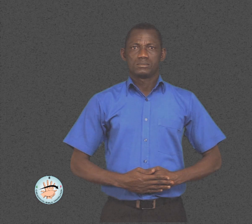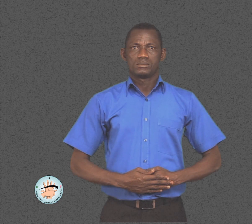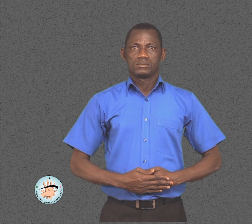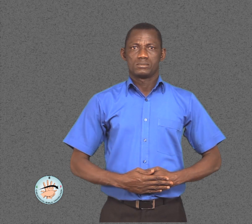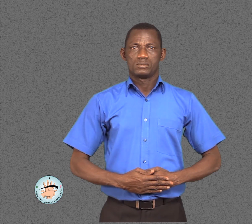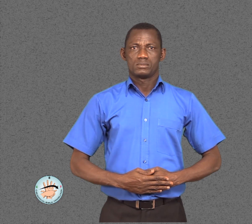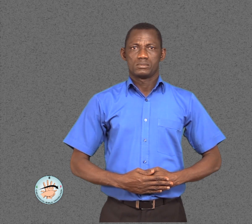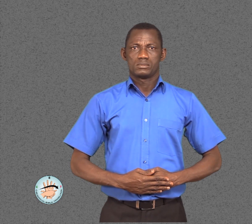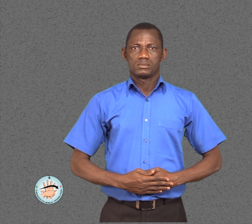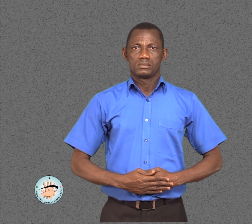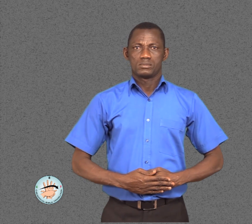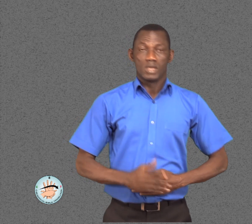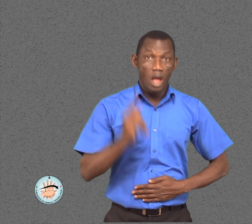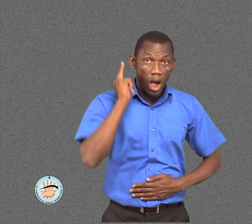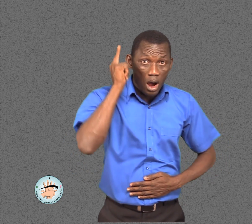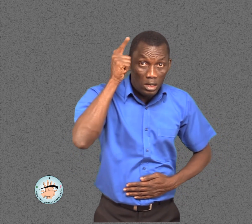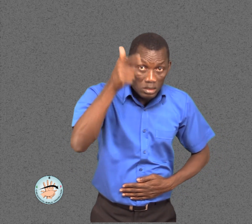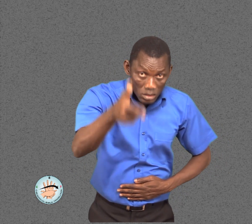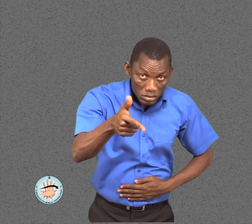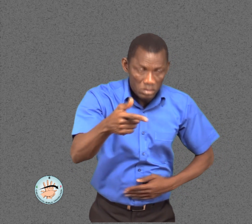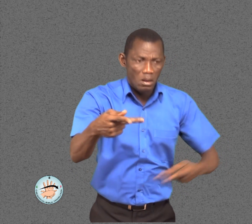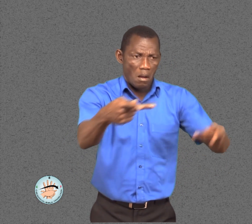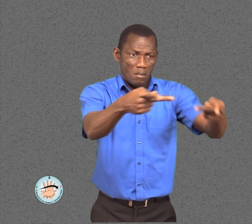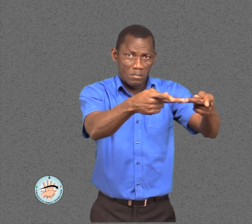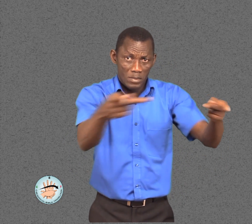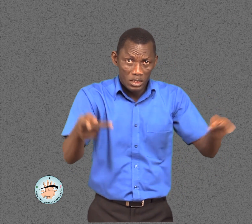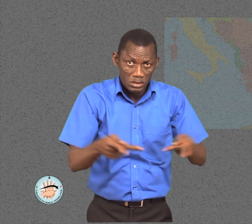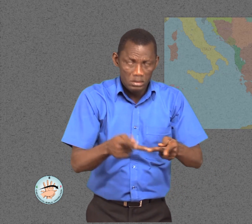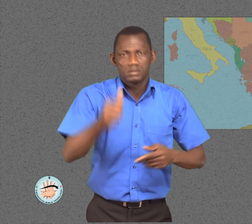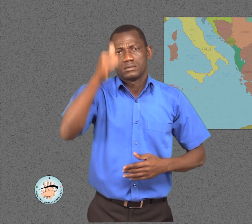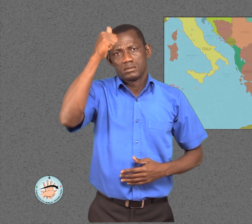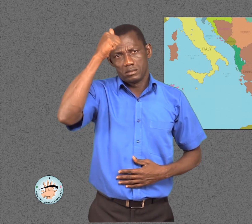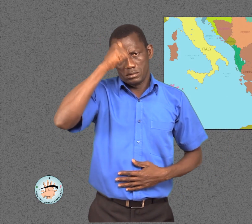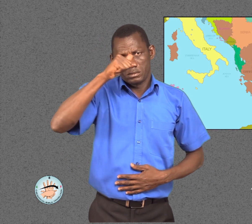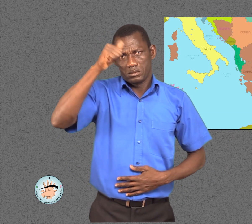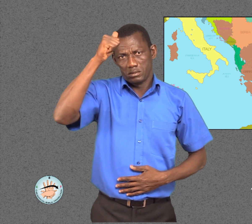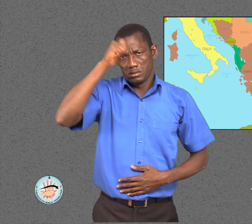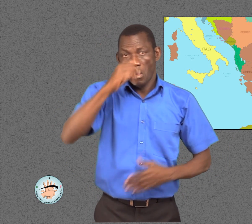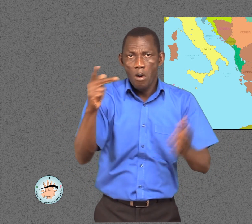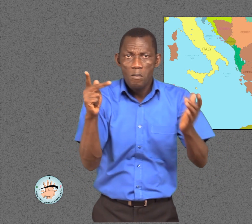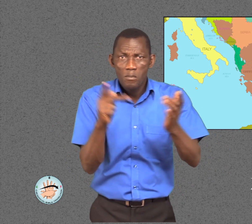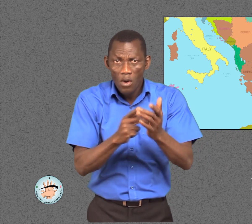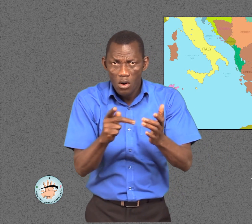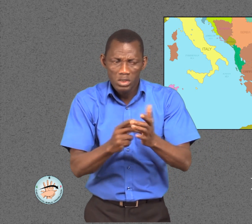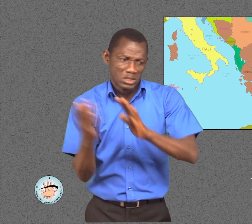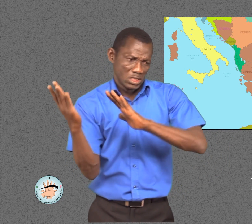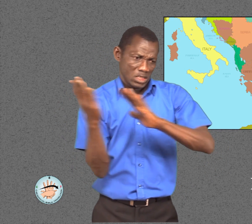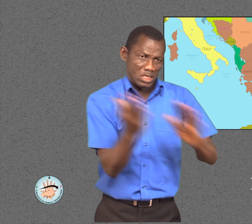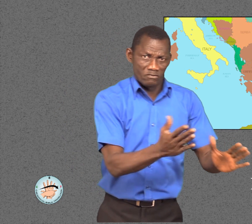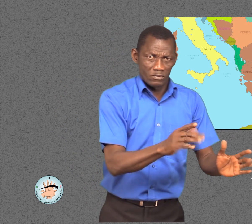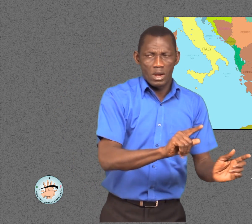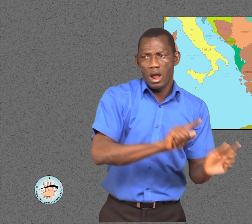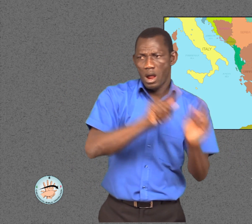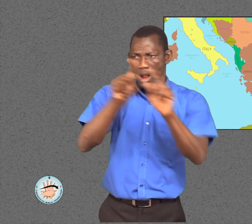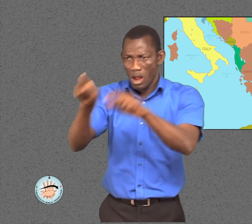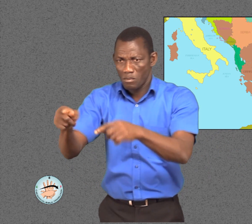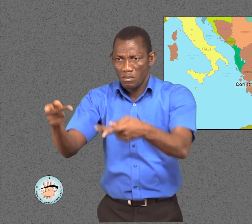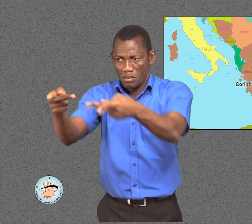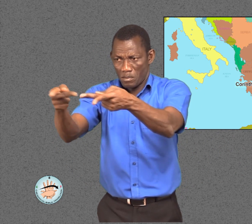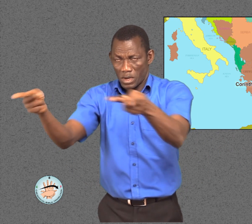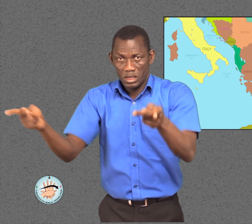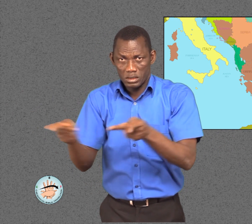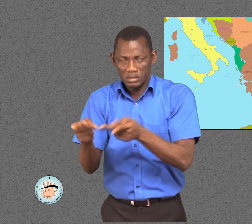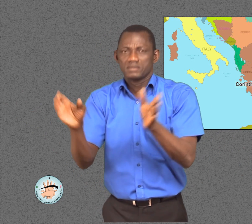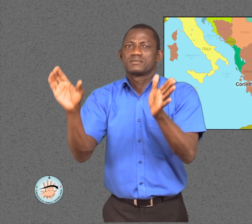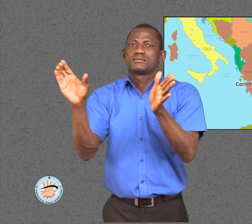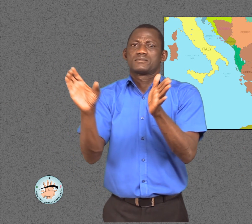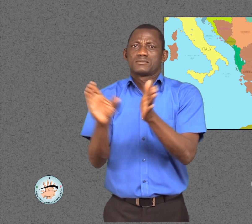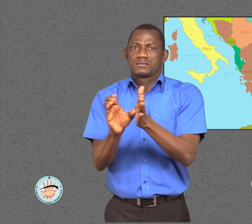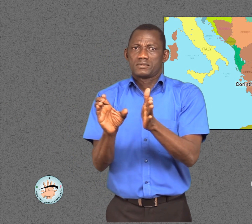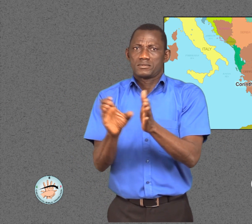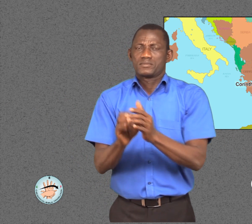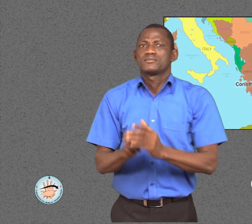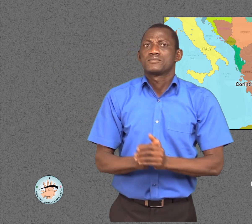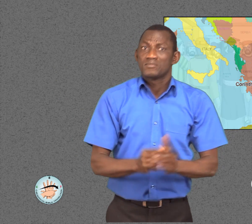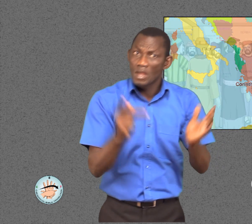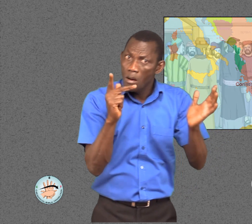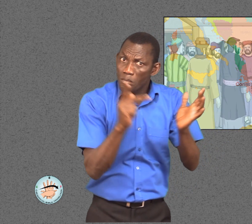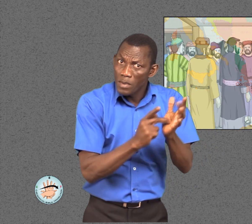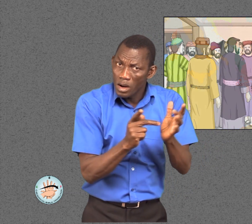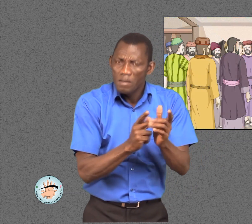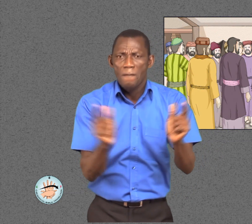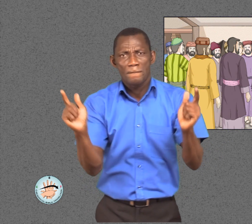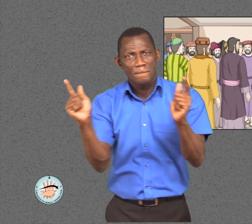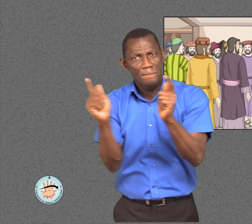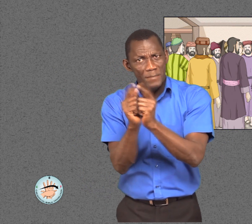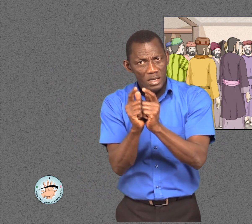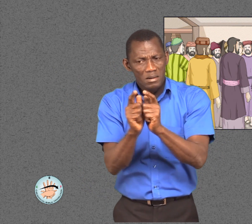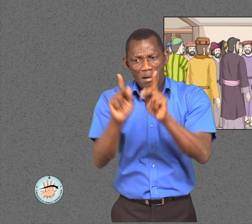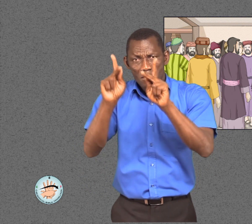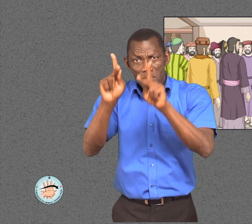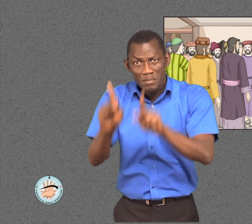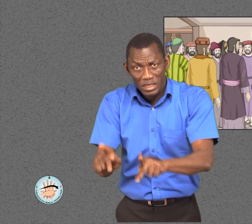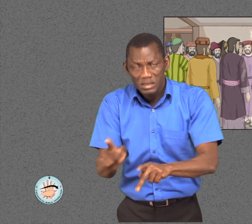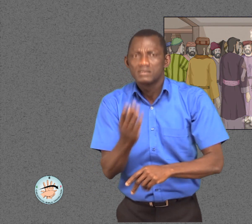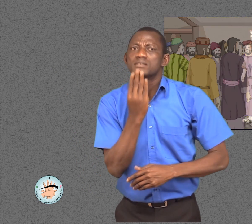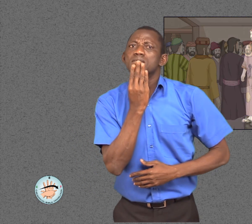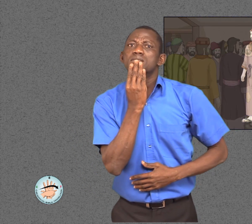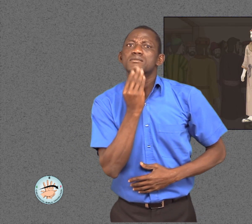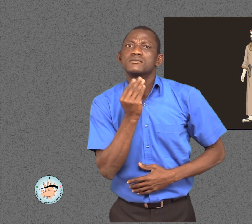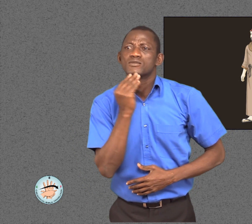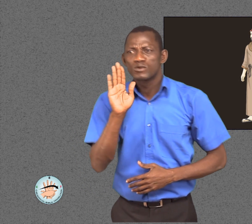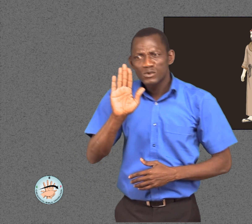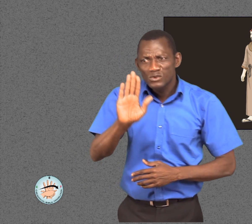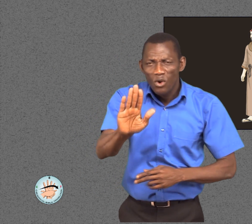After this, Paul left Athens and went to Corinth.